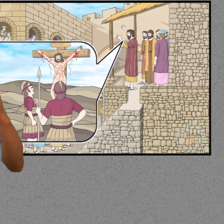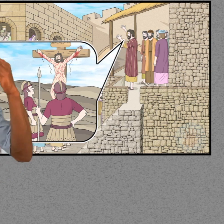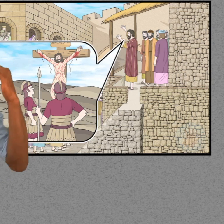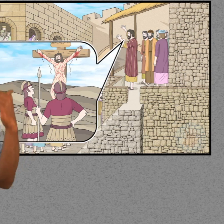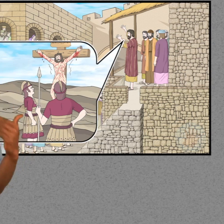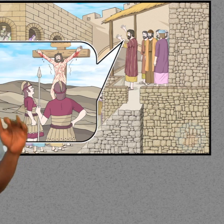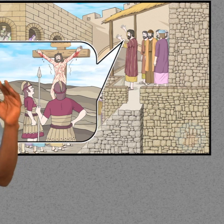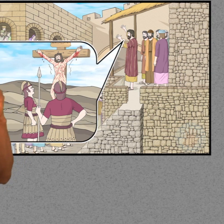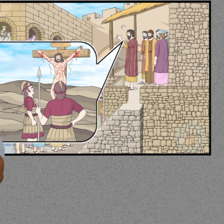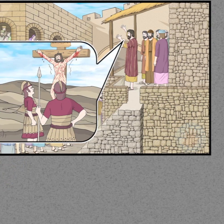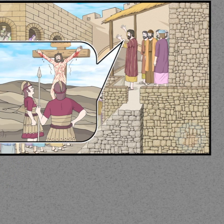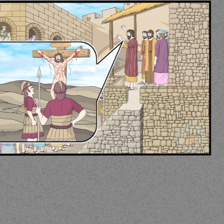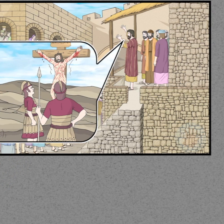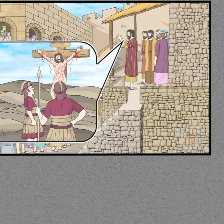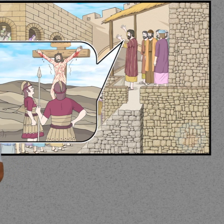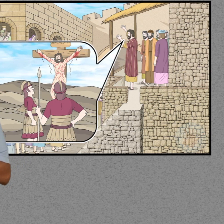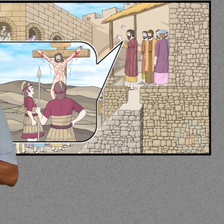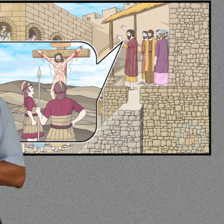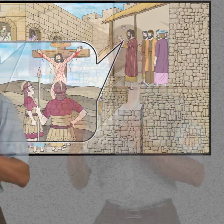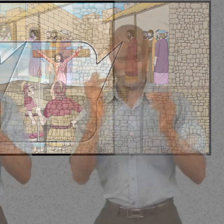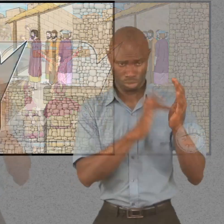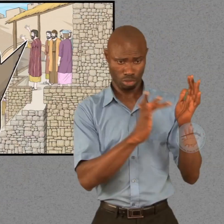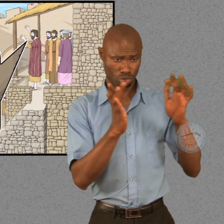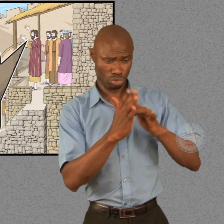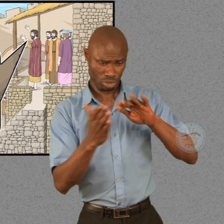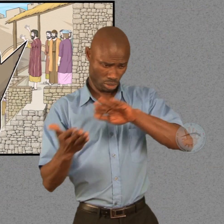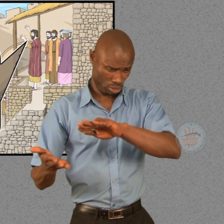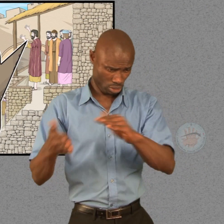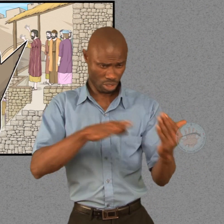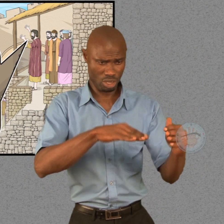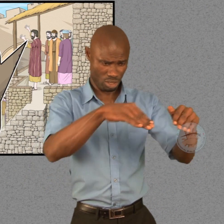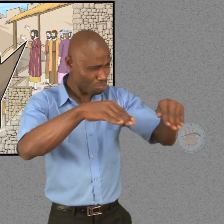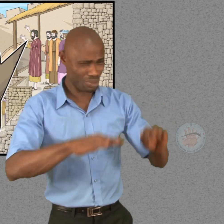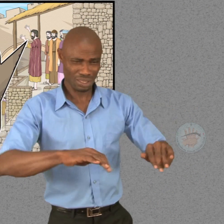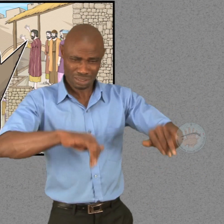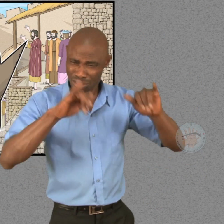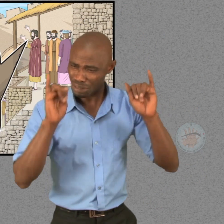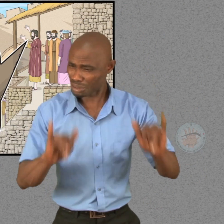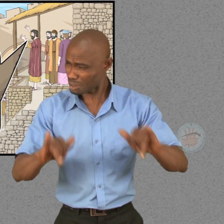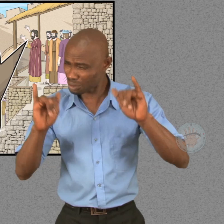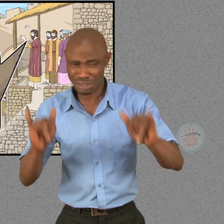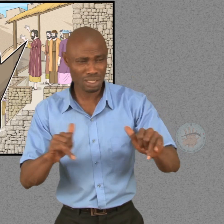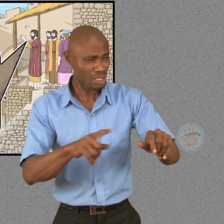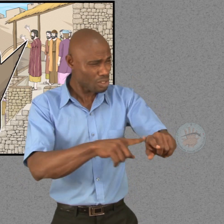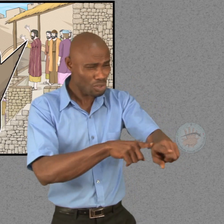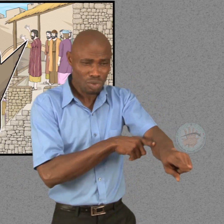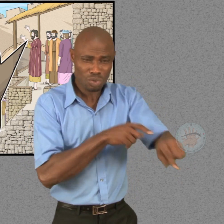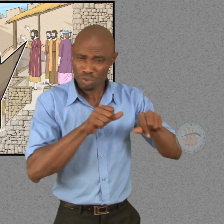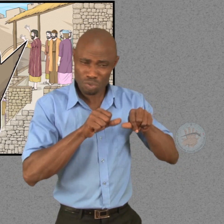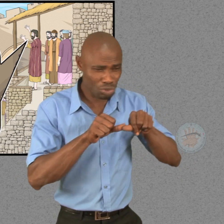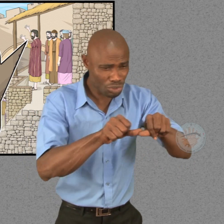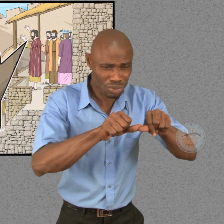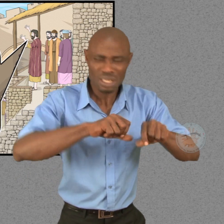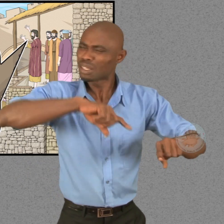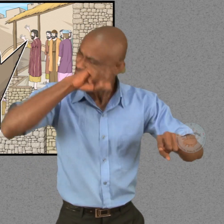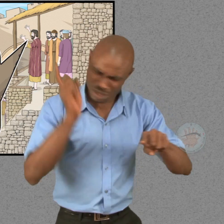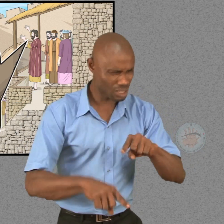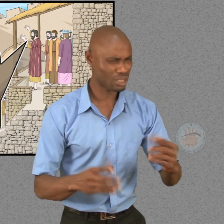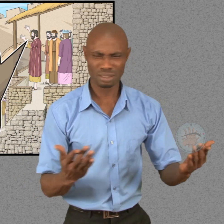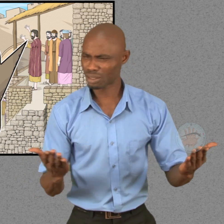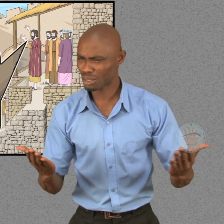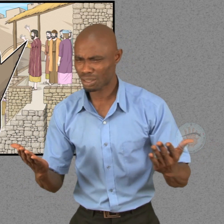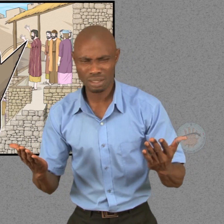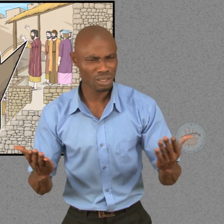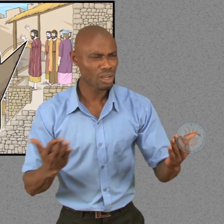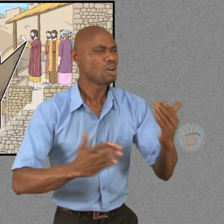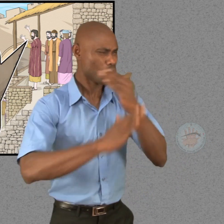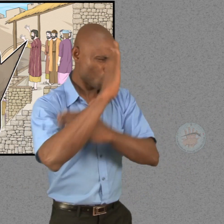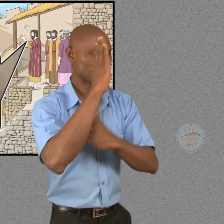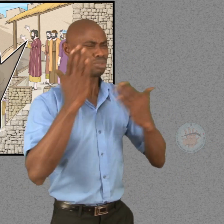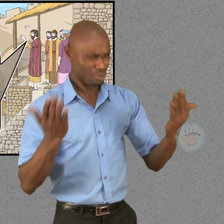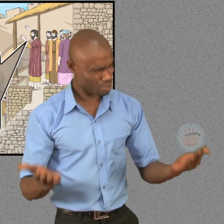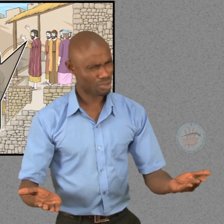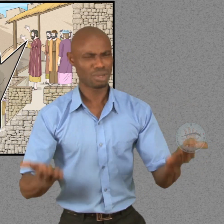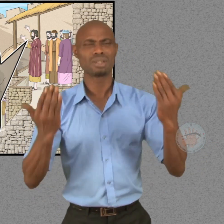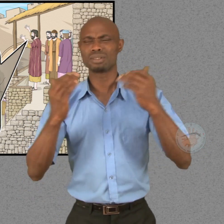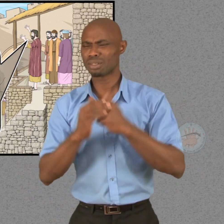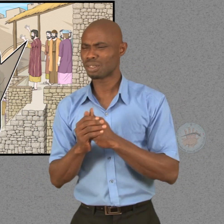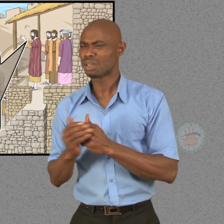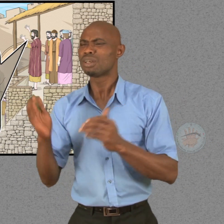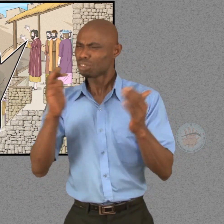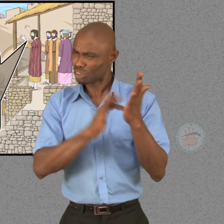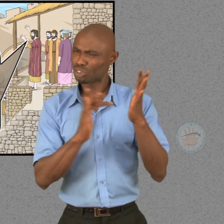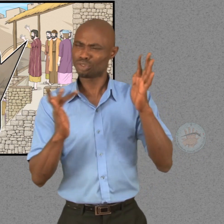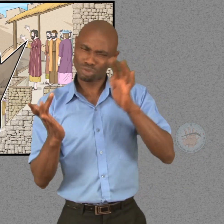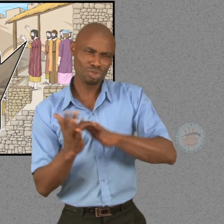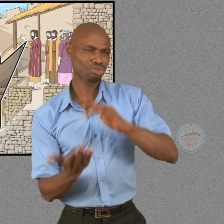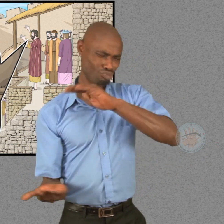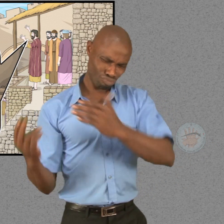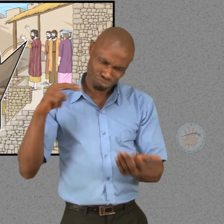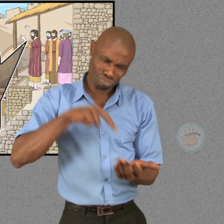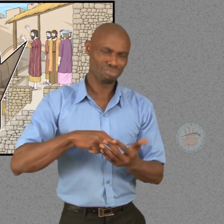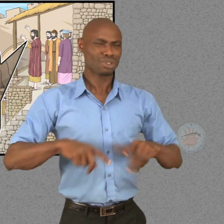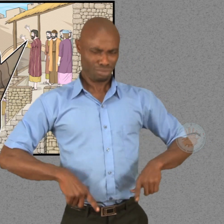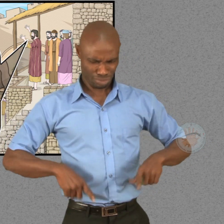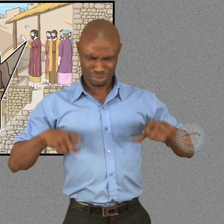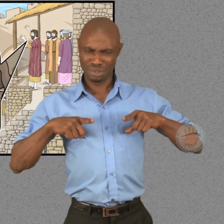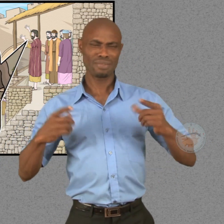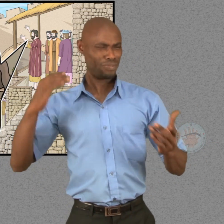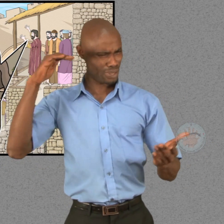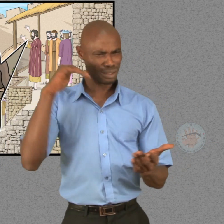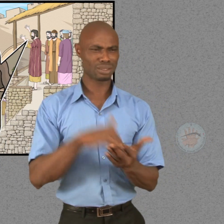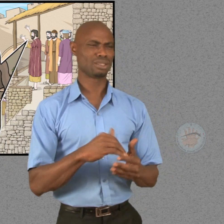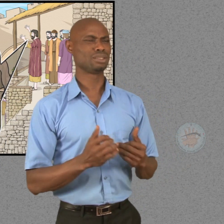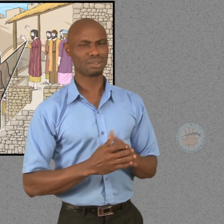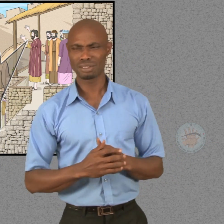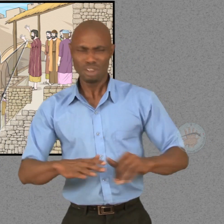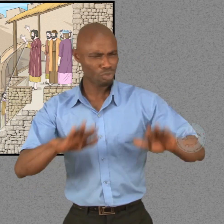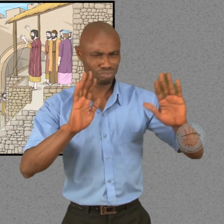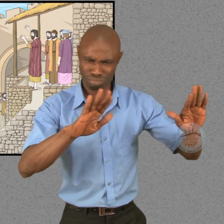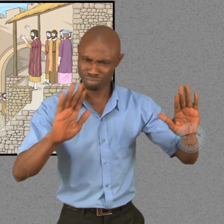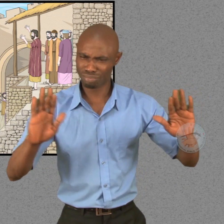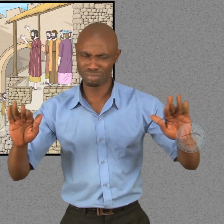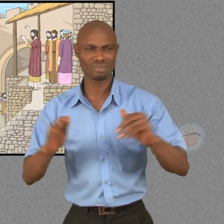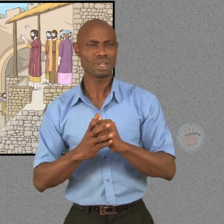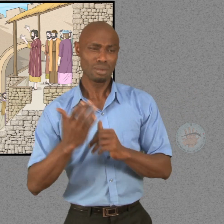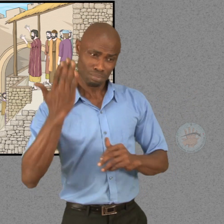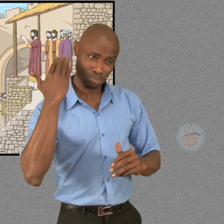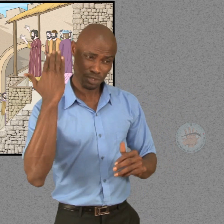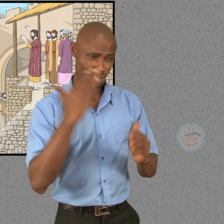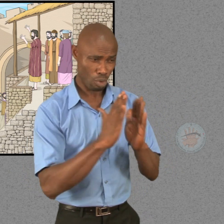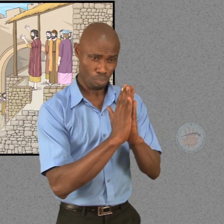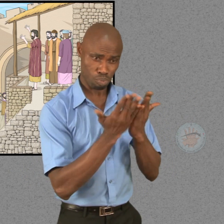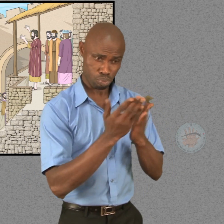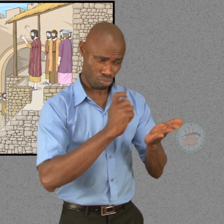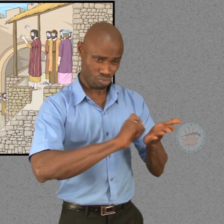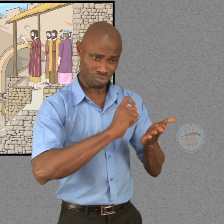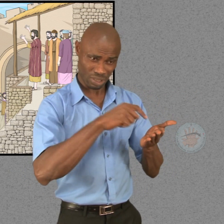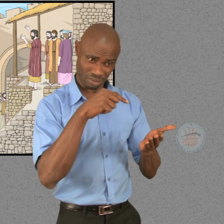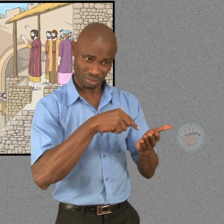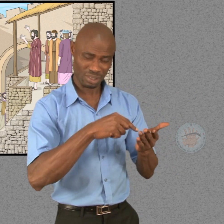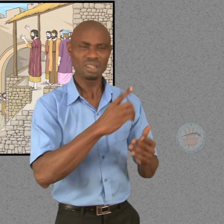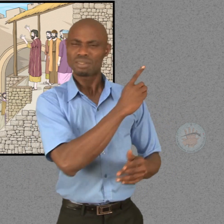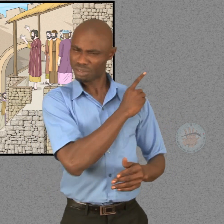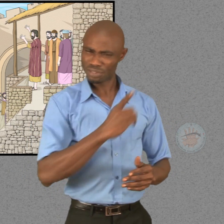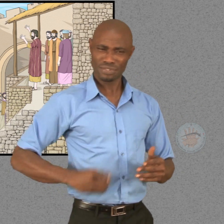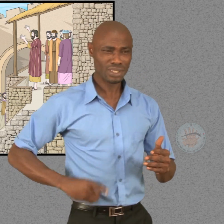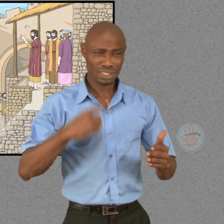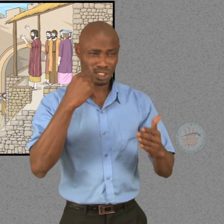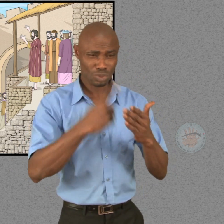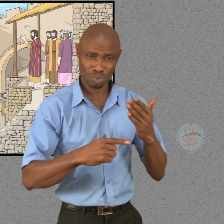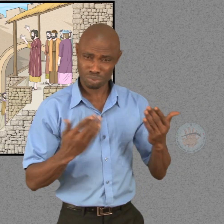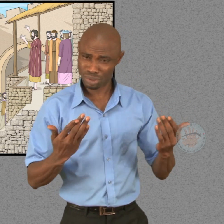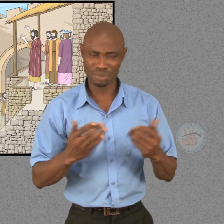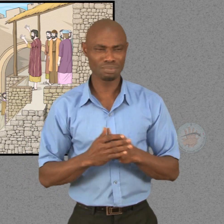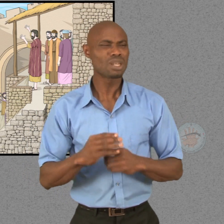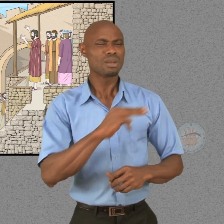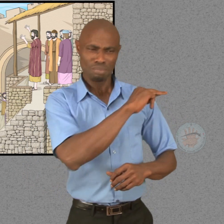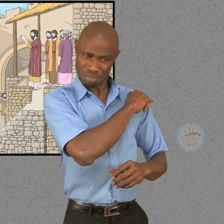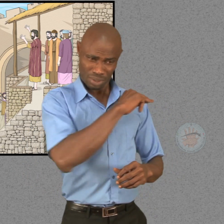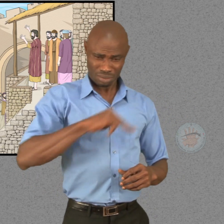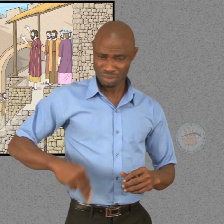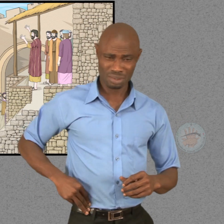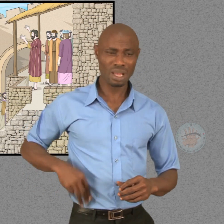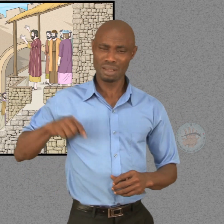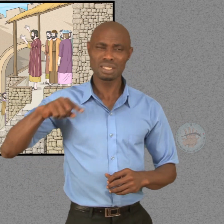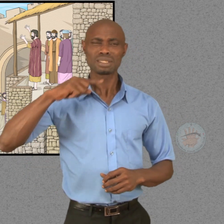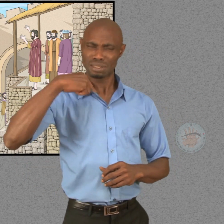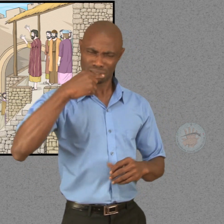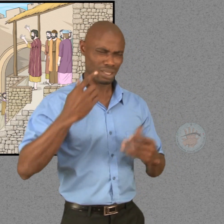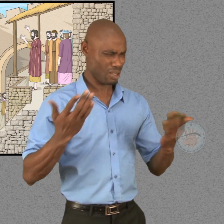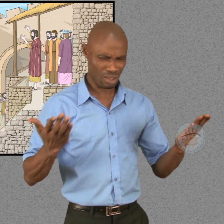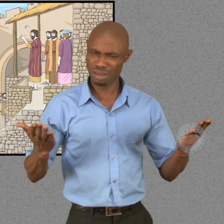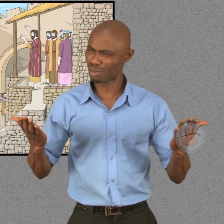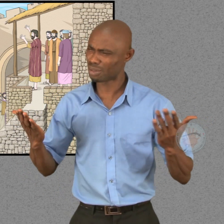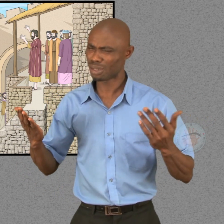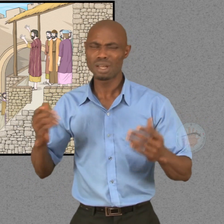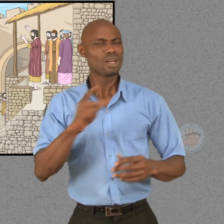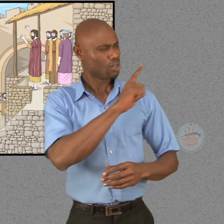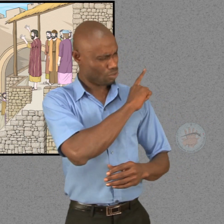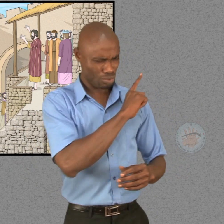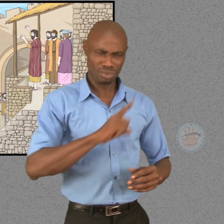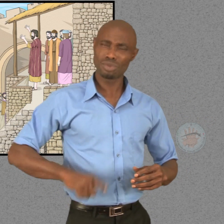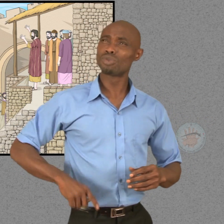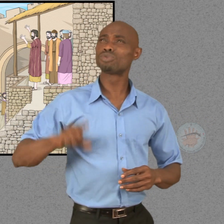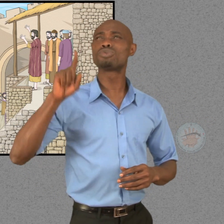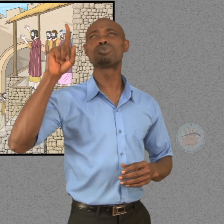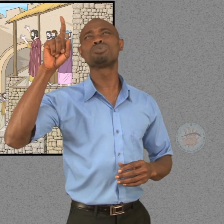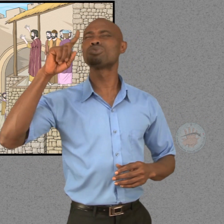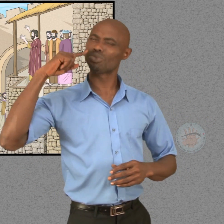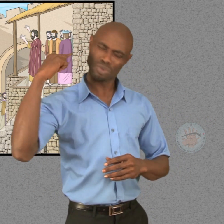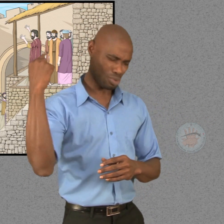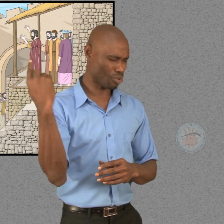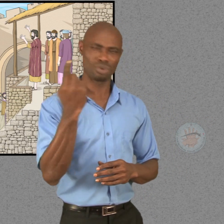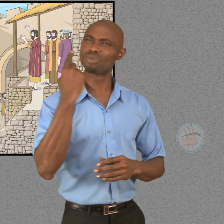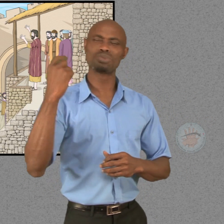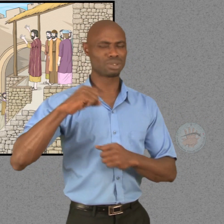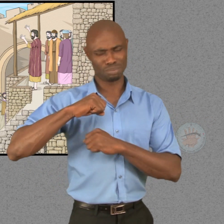But God raised Him from the dead, releasing Him from the agony of death, because it was impossible for Him to be held in its clutches. David says about Him: ‘I saw the Lord always before me; because He is at my right hand, I will not be shaken.